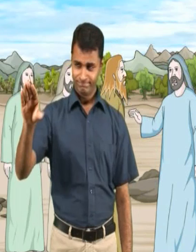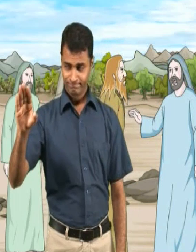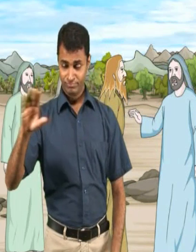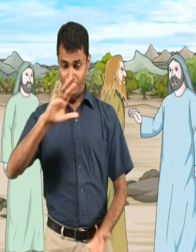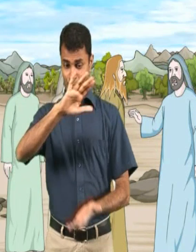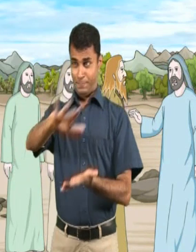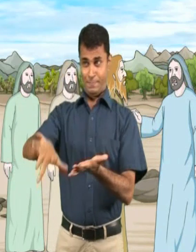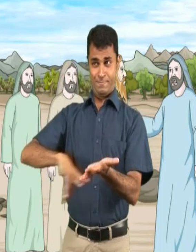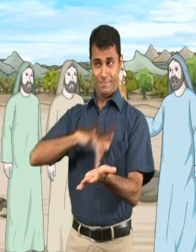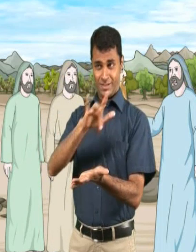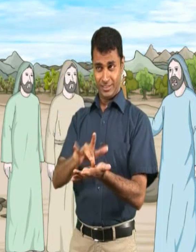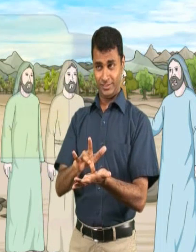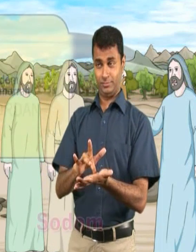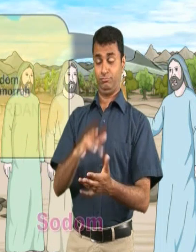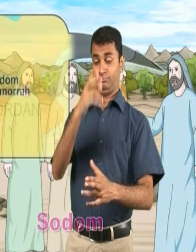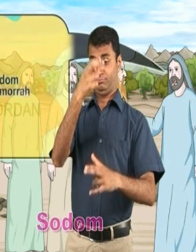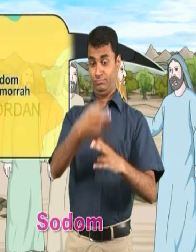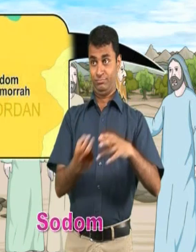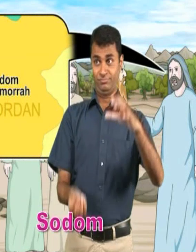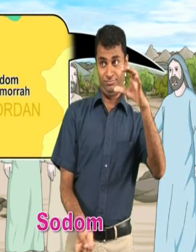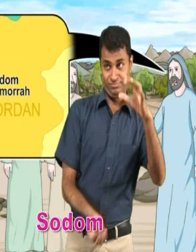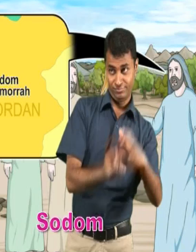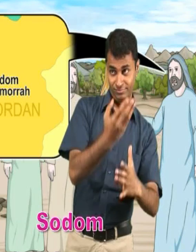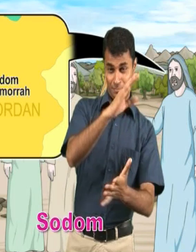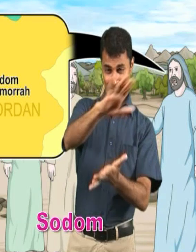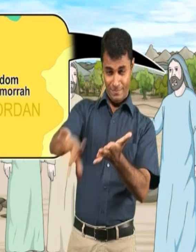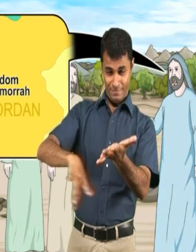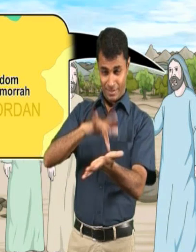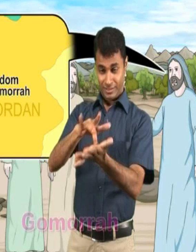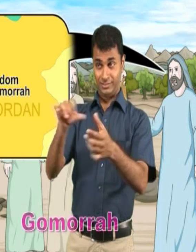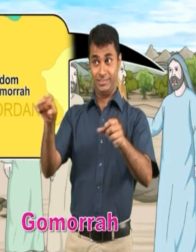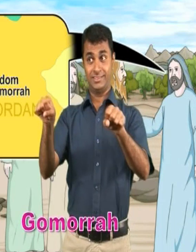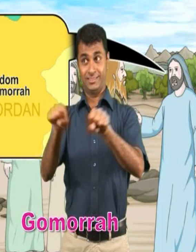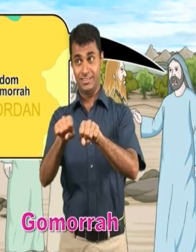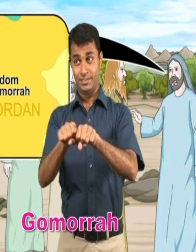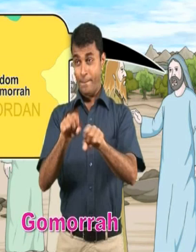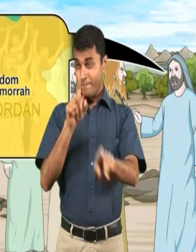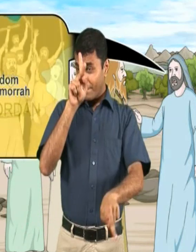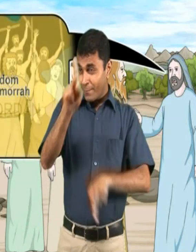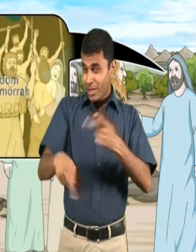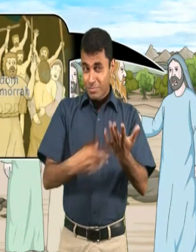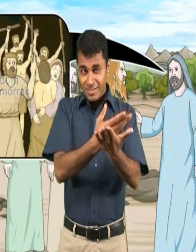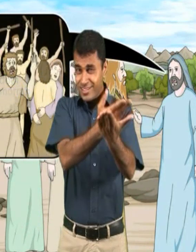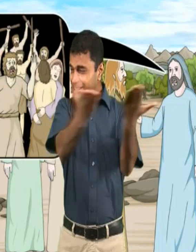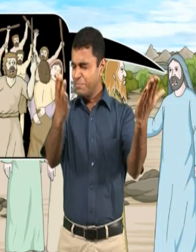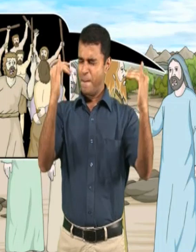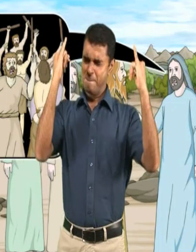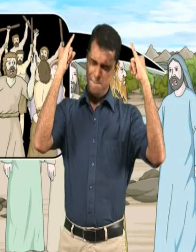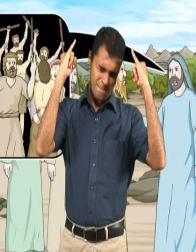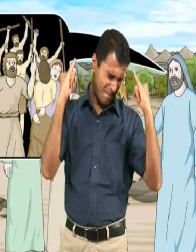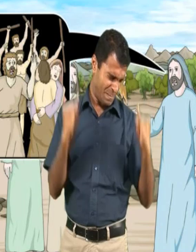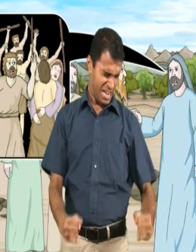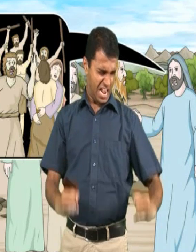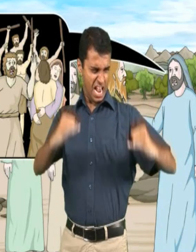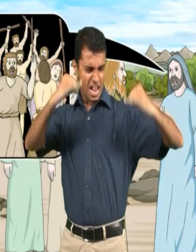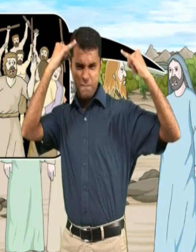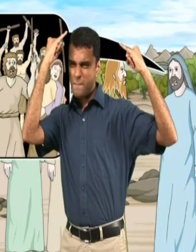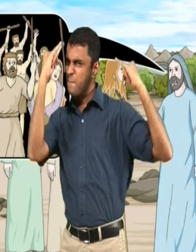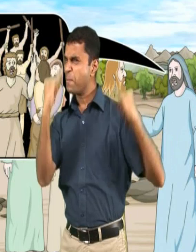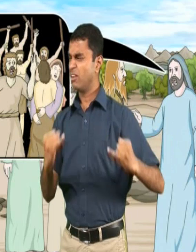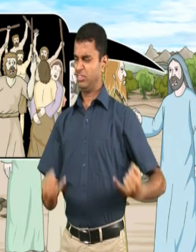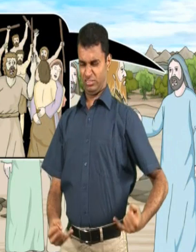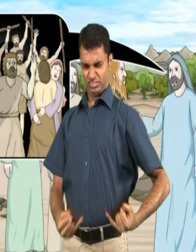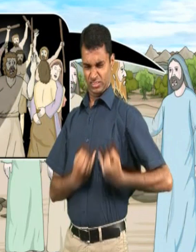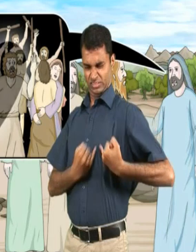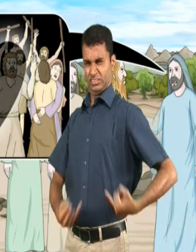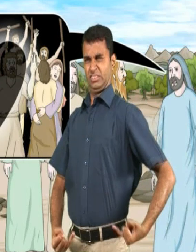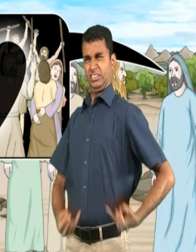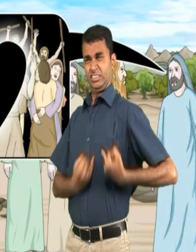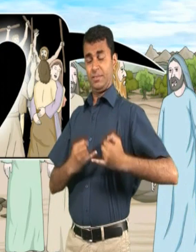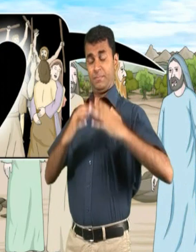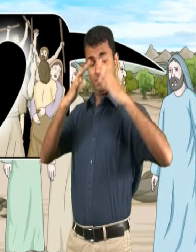Then the LORD said, “The outcry against Sodom and Gomorrah is great.